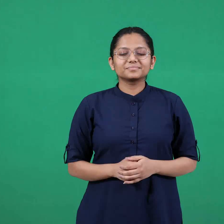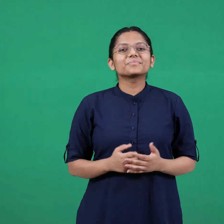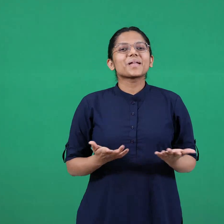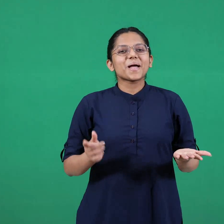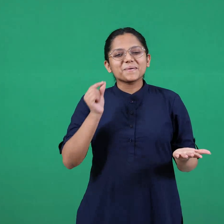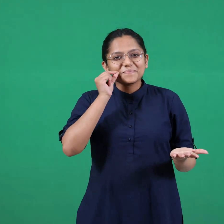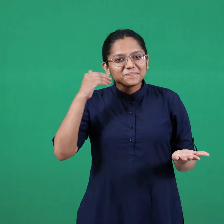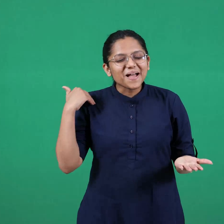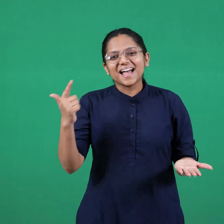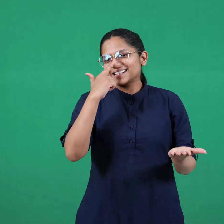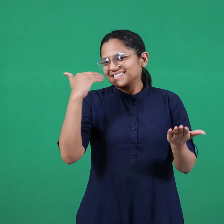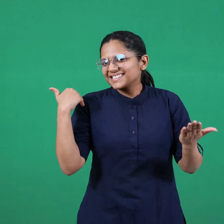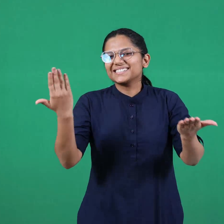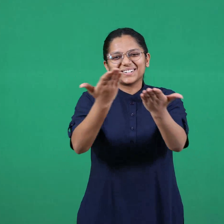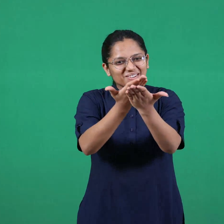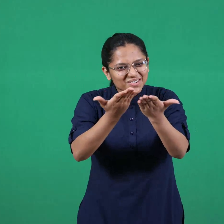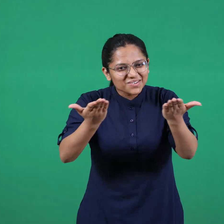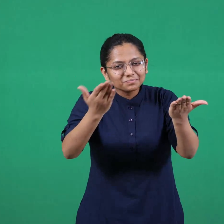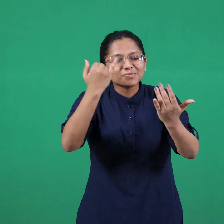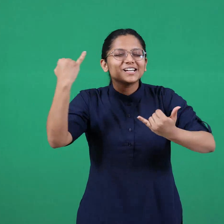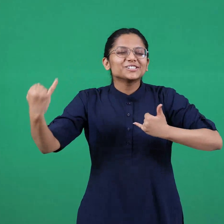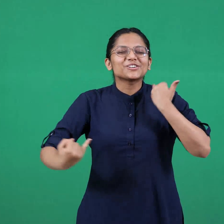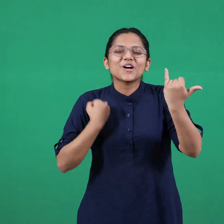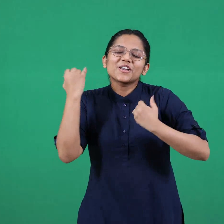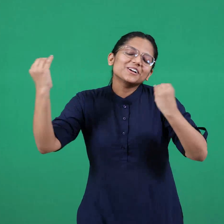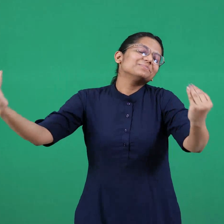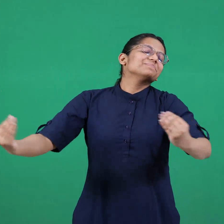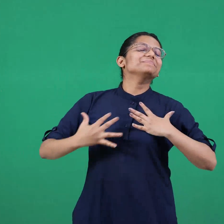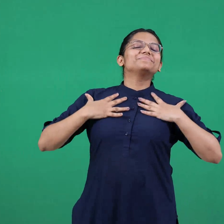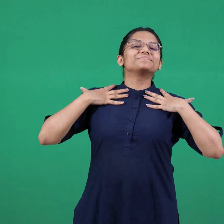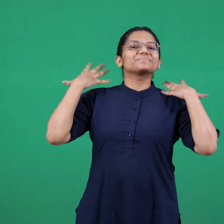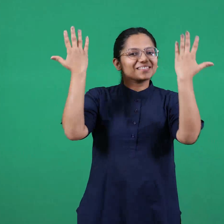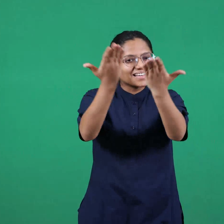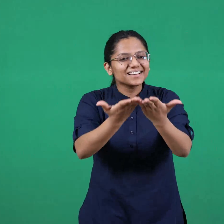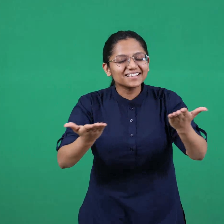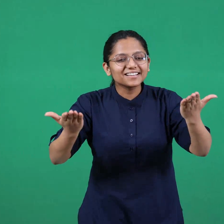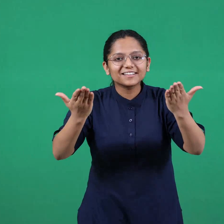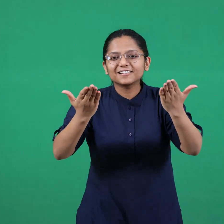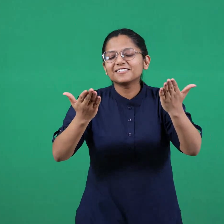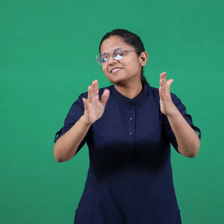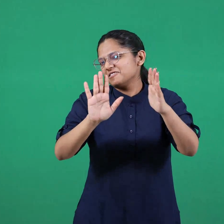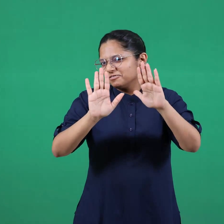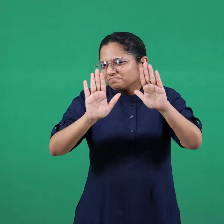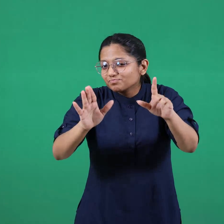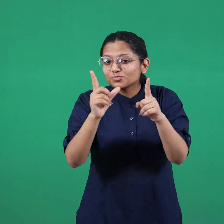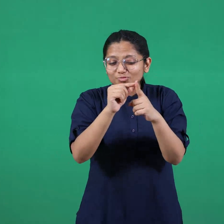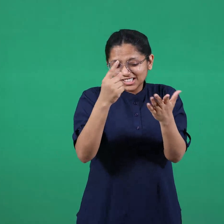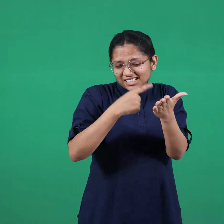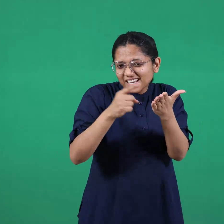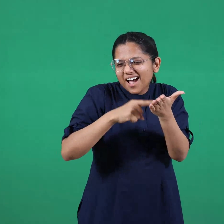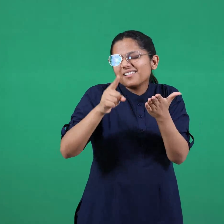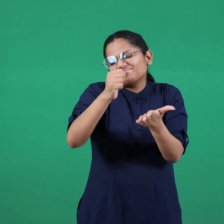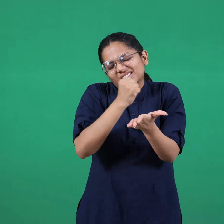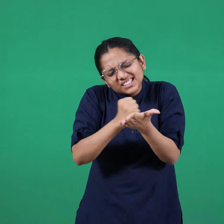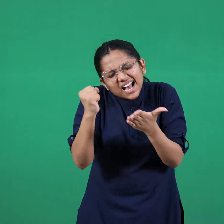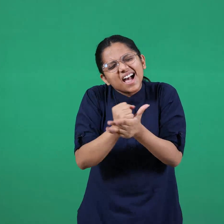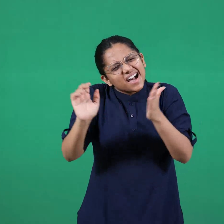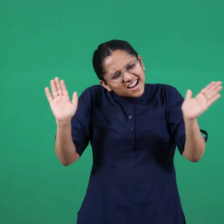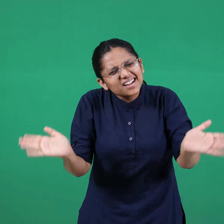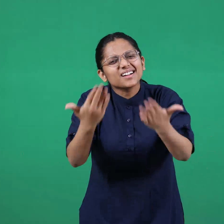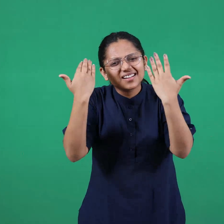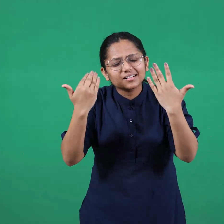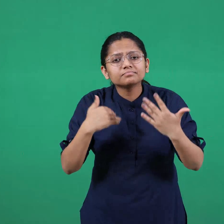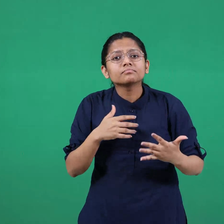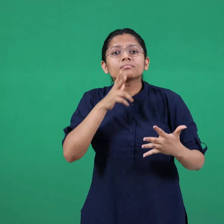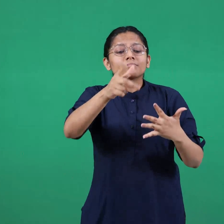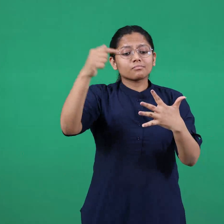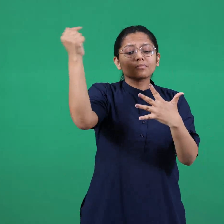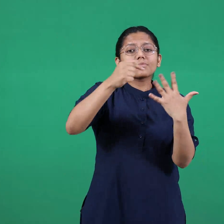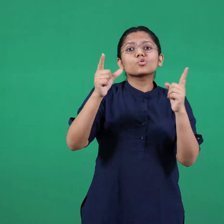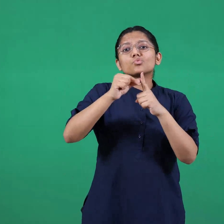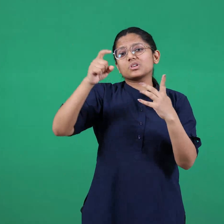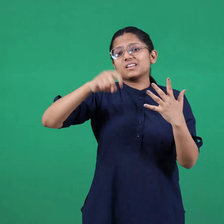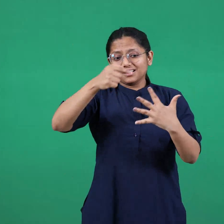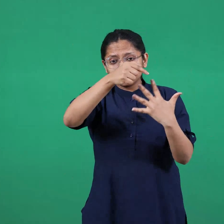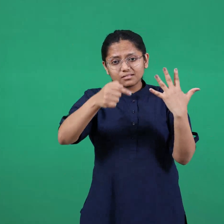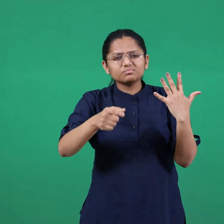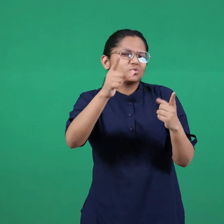Finally, brothers, rejoice!